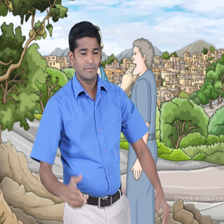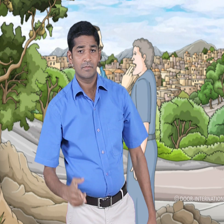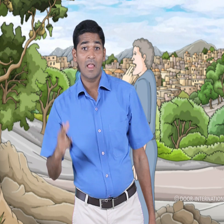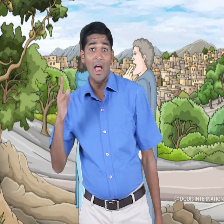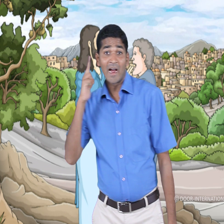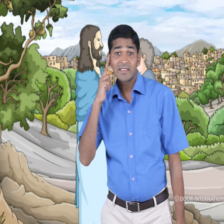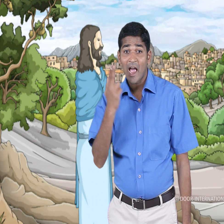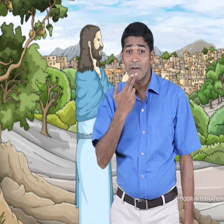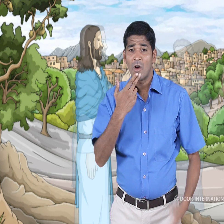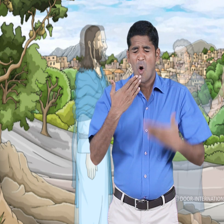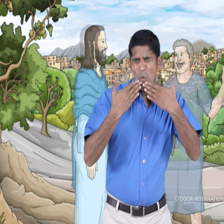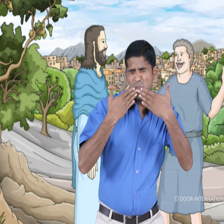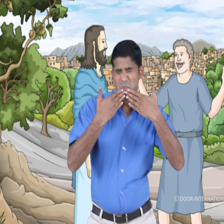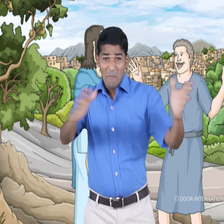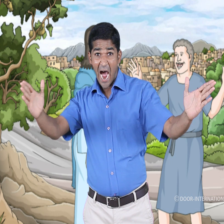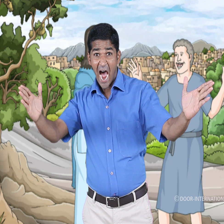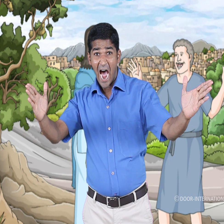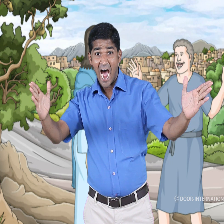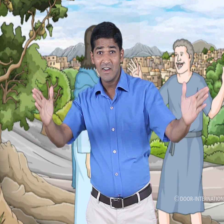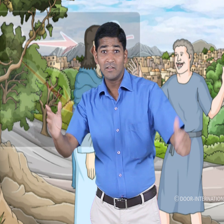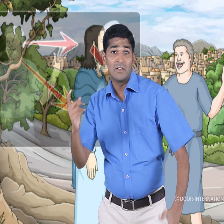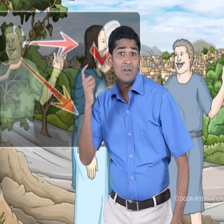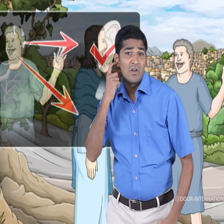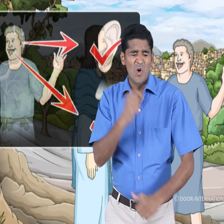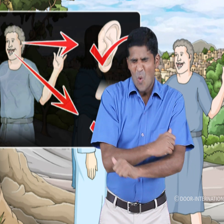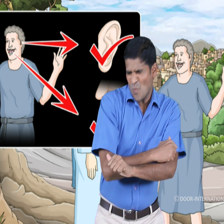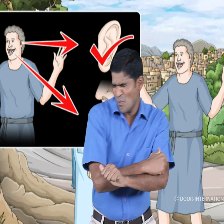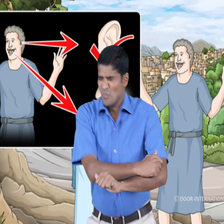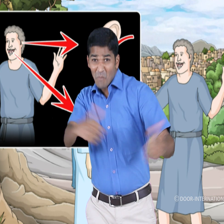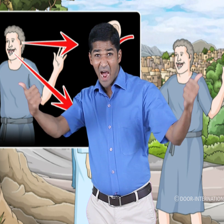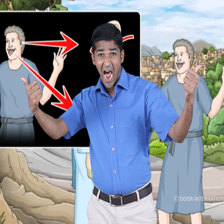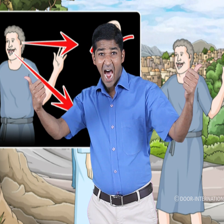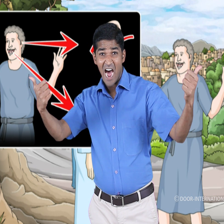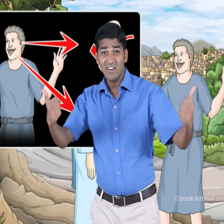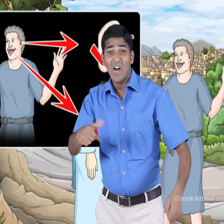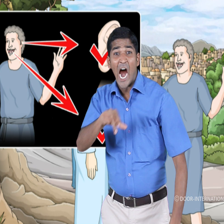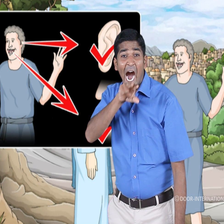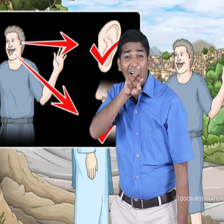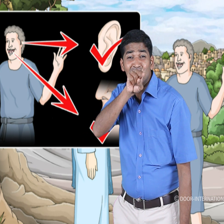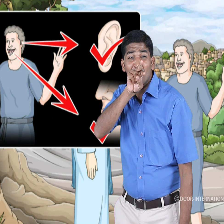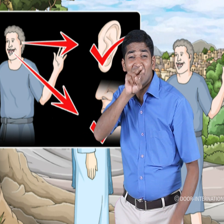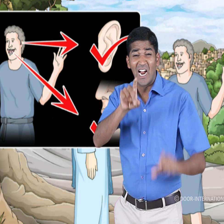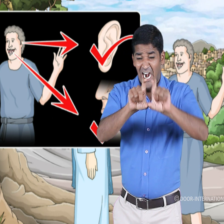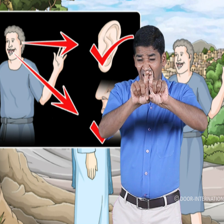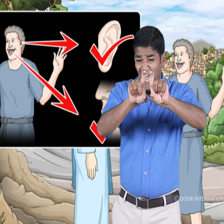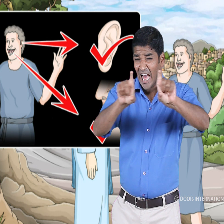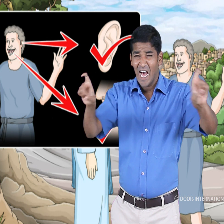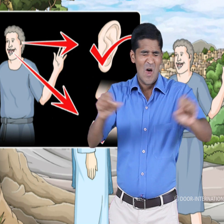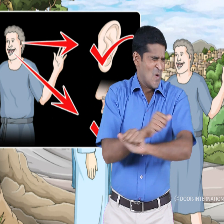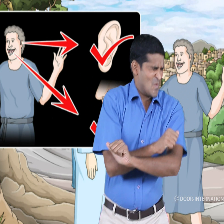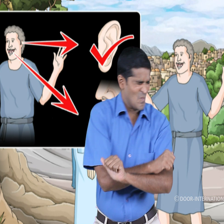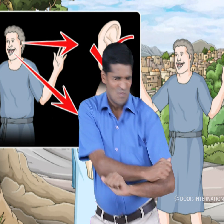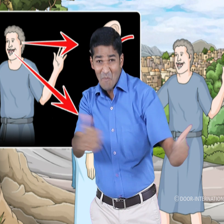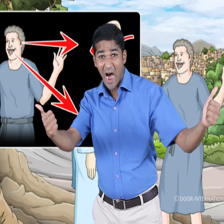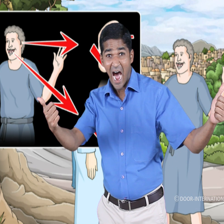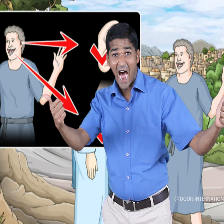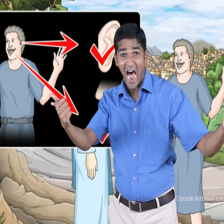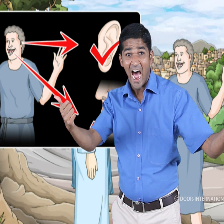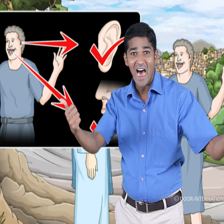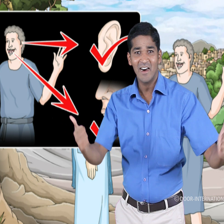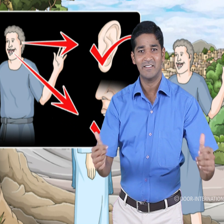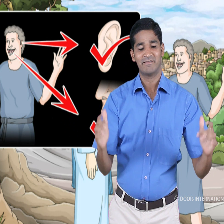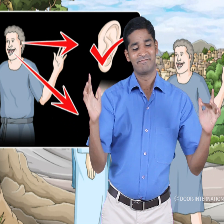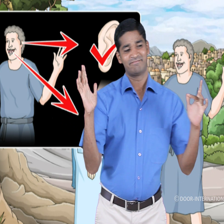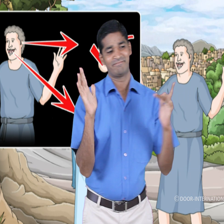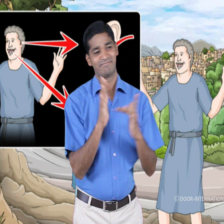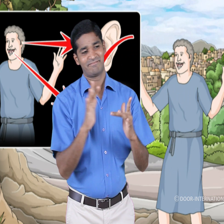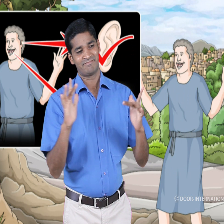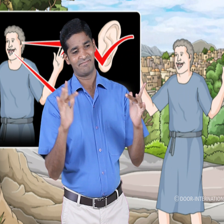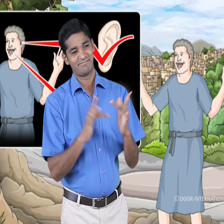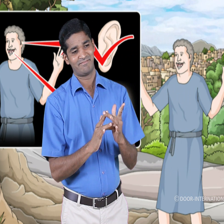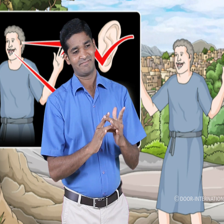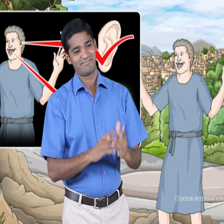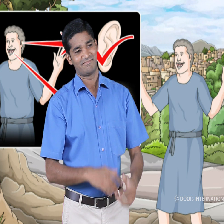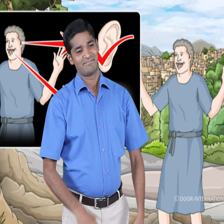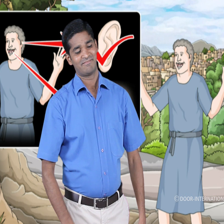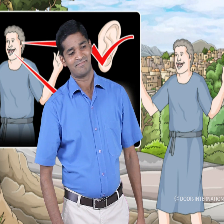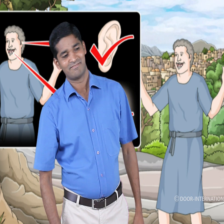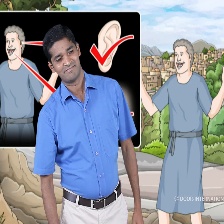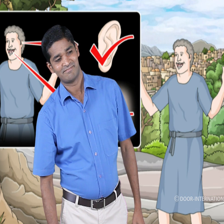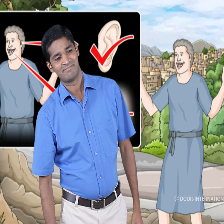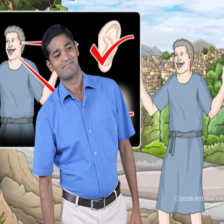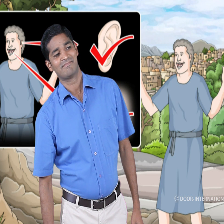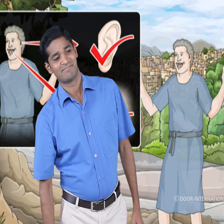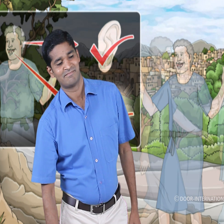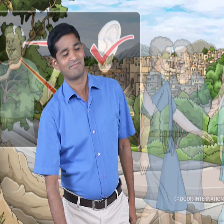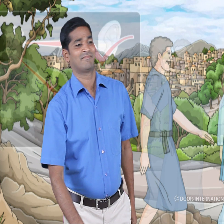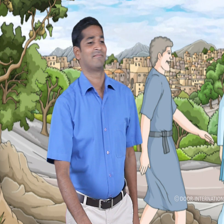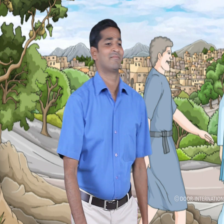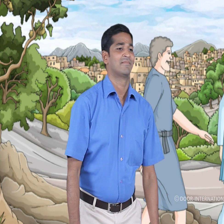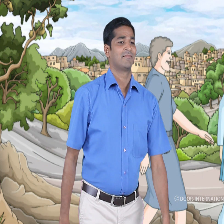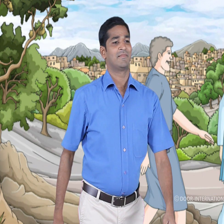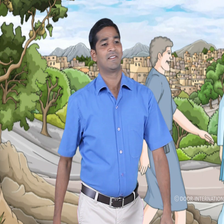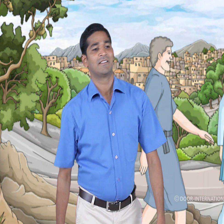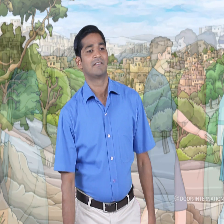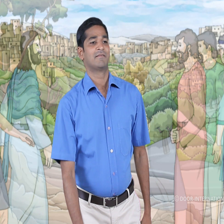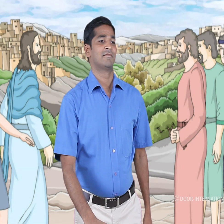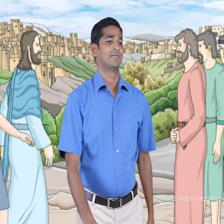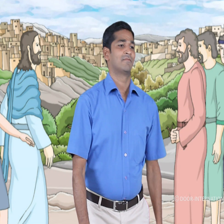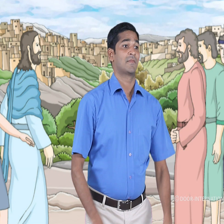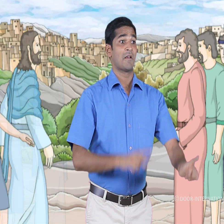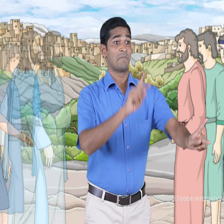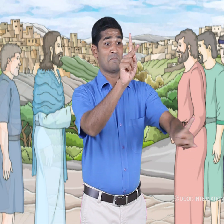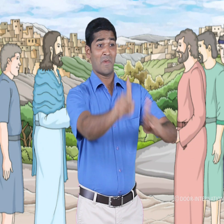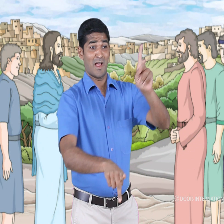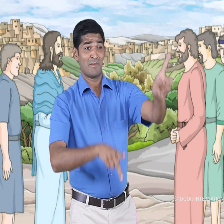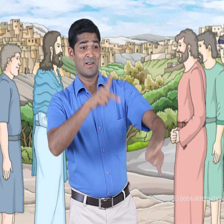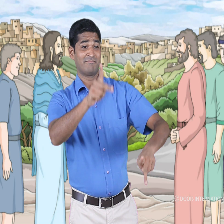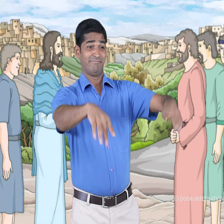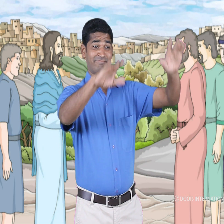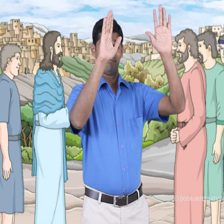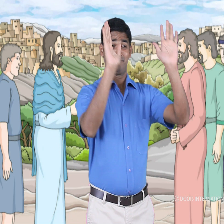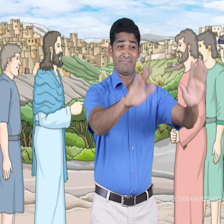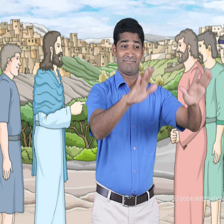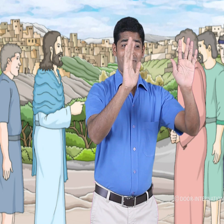Immediately the man’s ears were opened and his tongue was released, and he began to speak plainly.